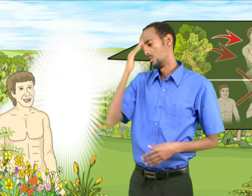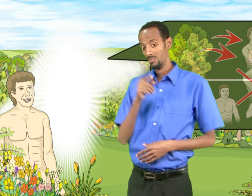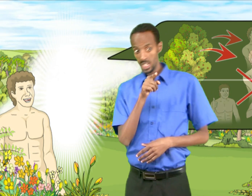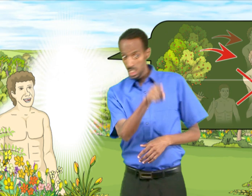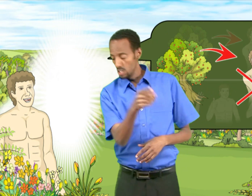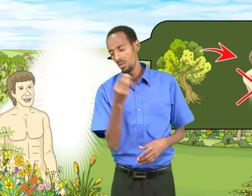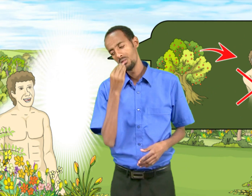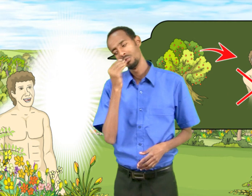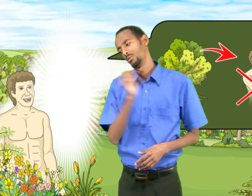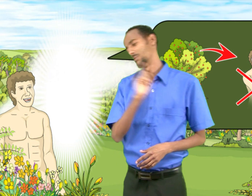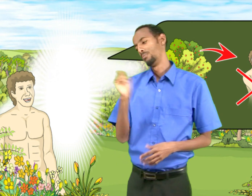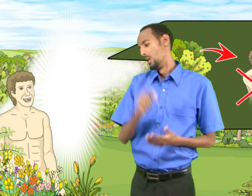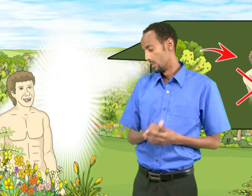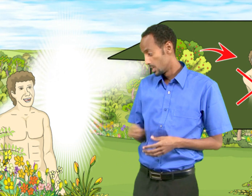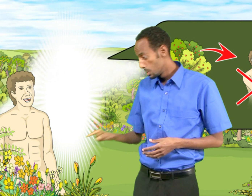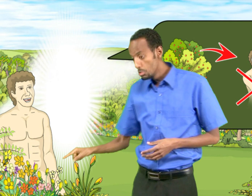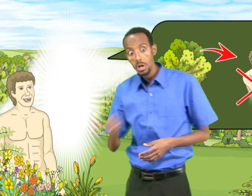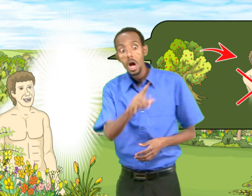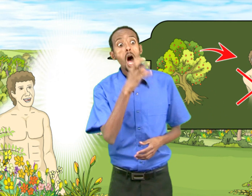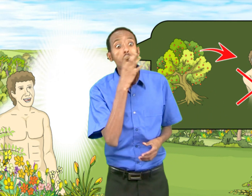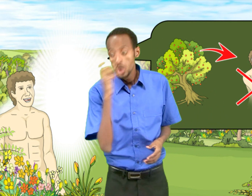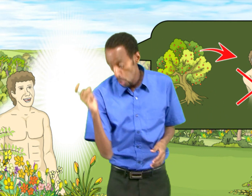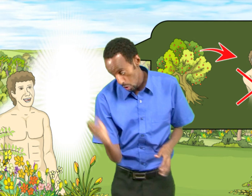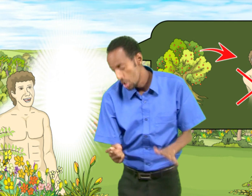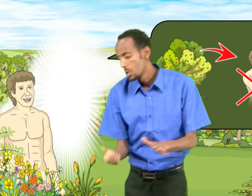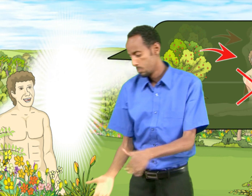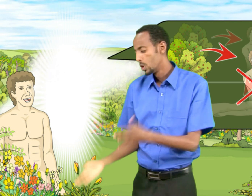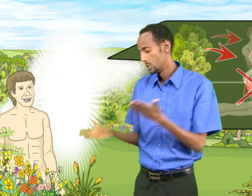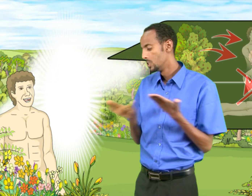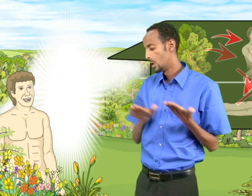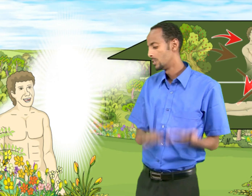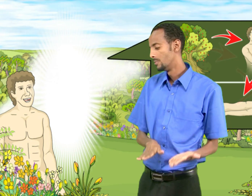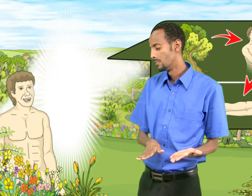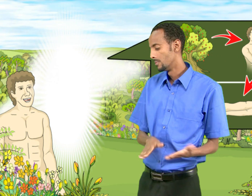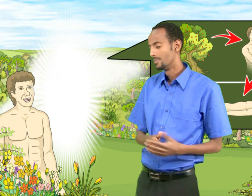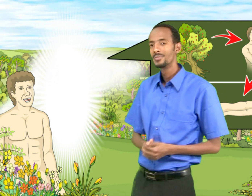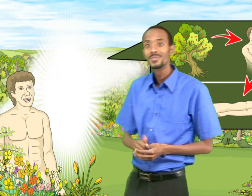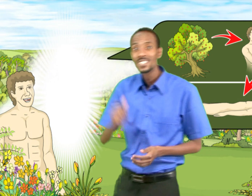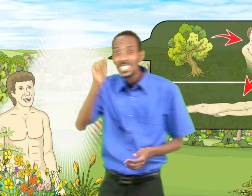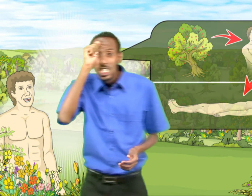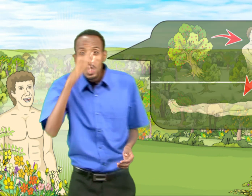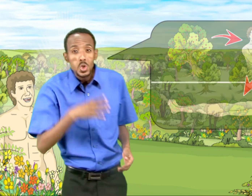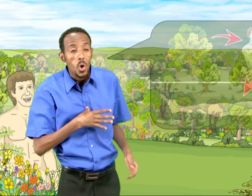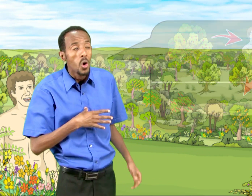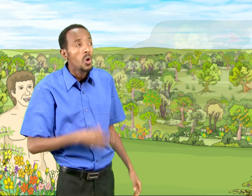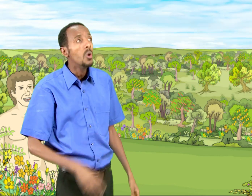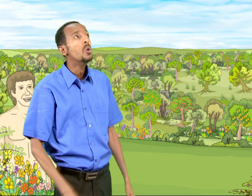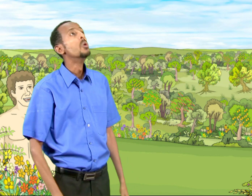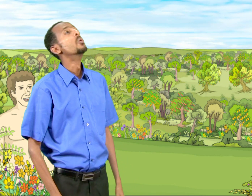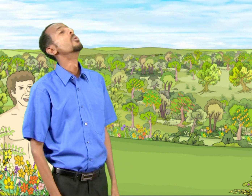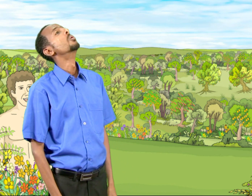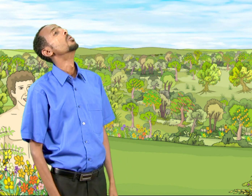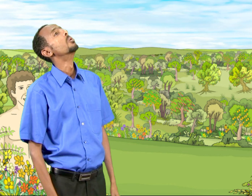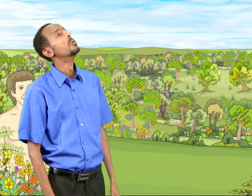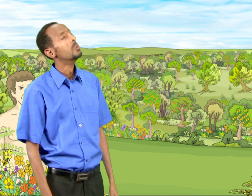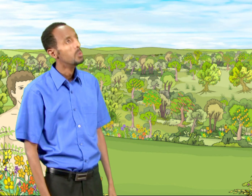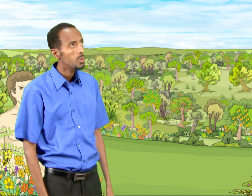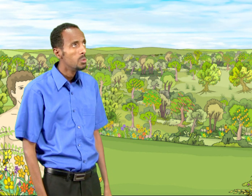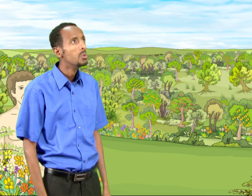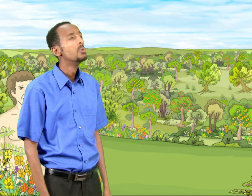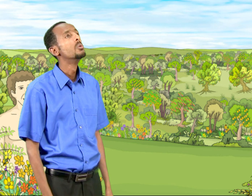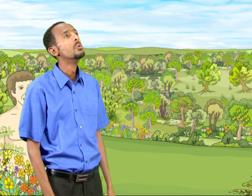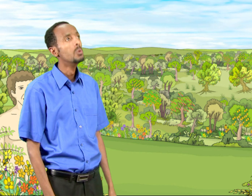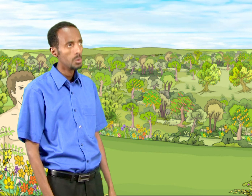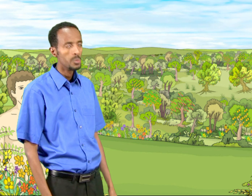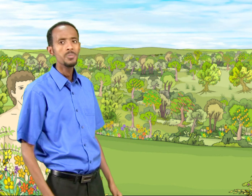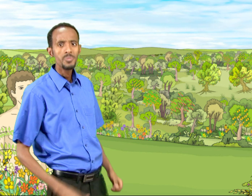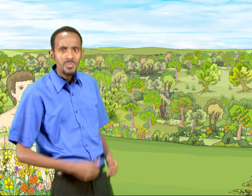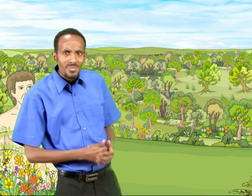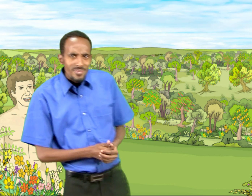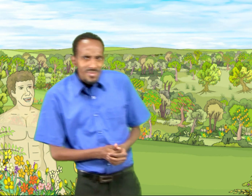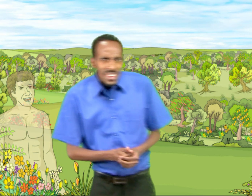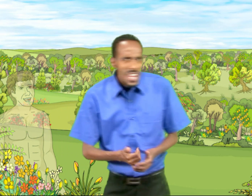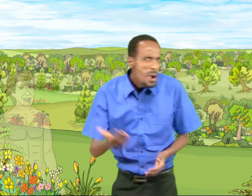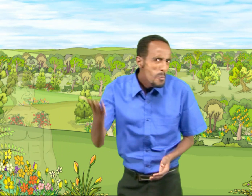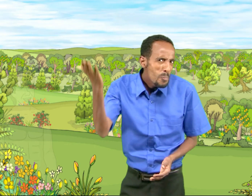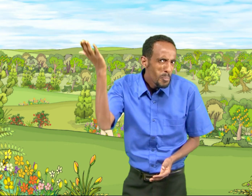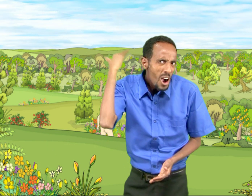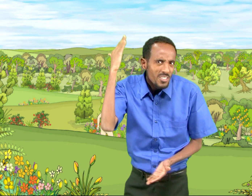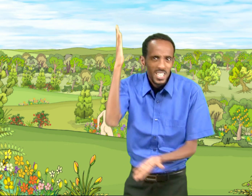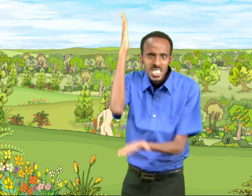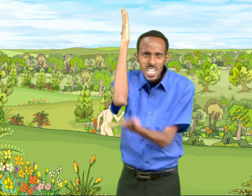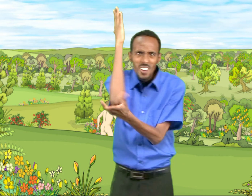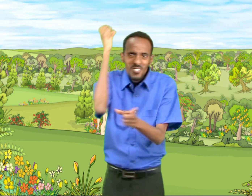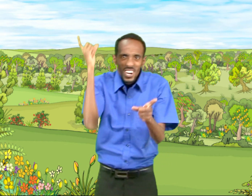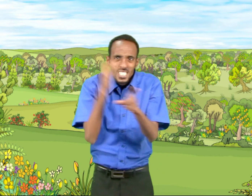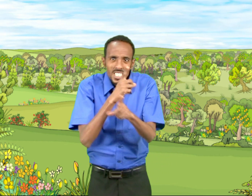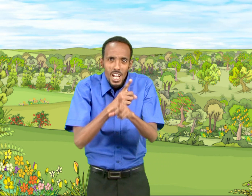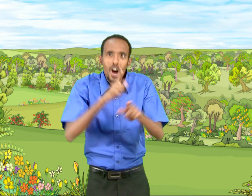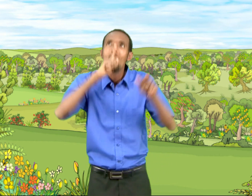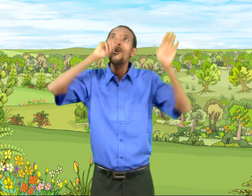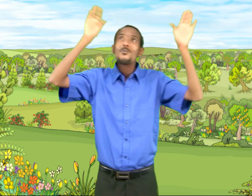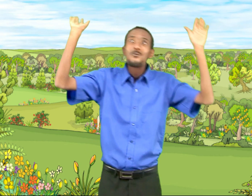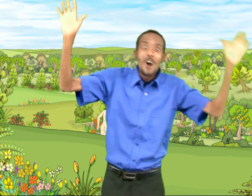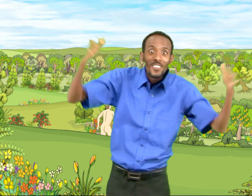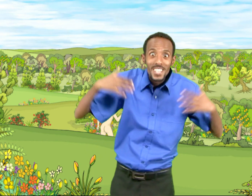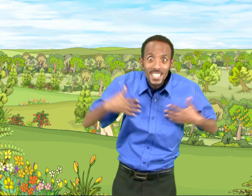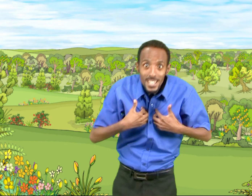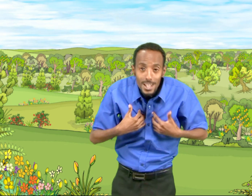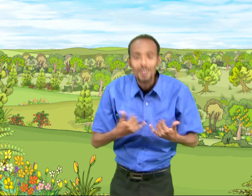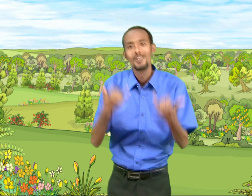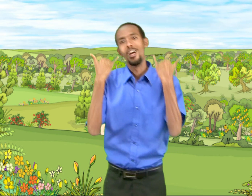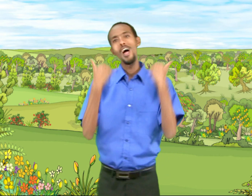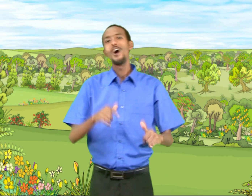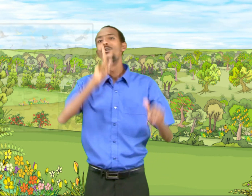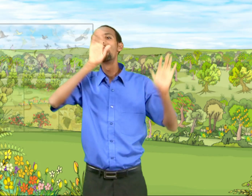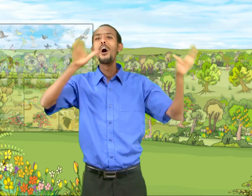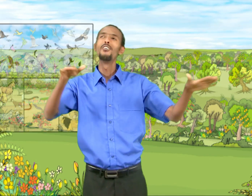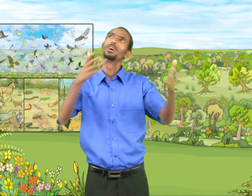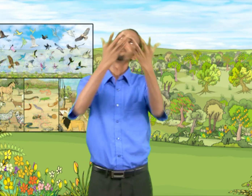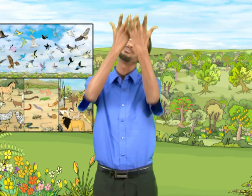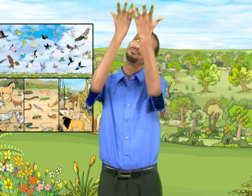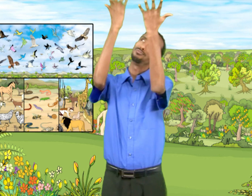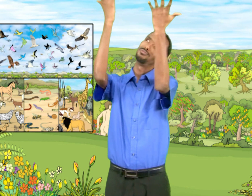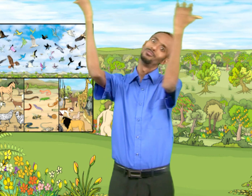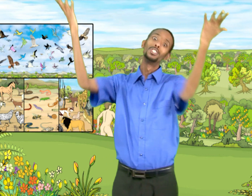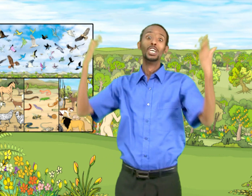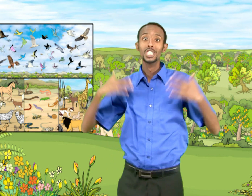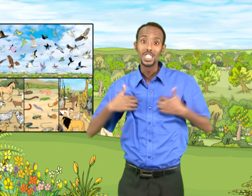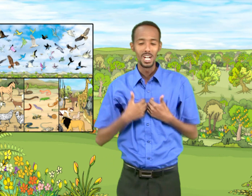for in the day that you eat of it, you will surely die.” The LORD God also said, “It is not good for the man to be alone. I will make for him a suitable helper.”